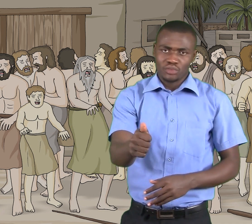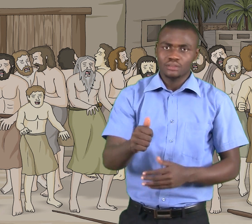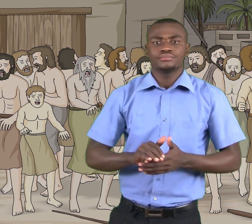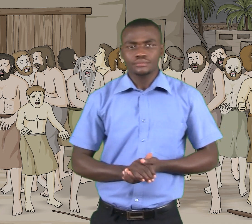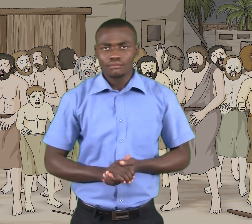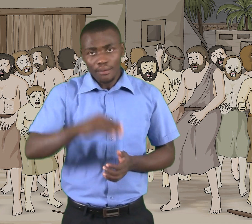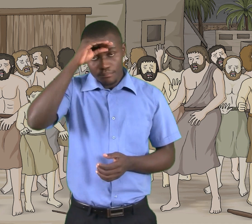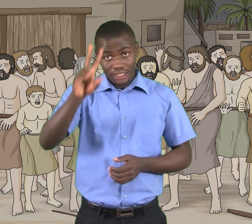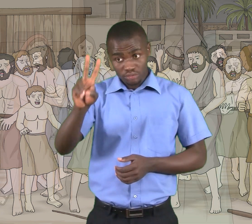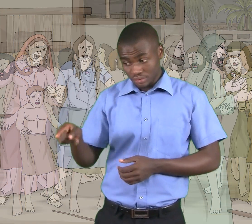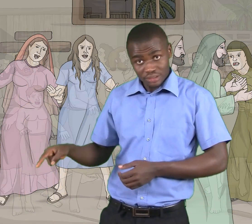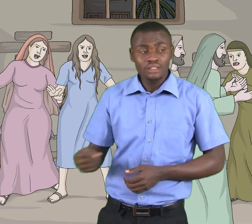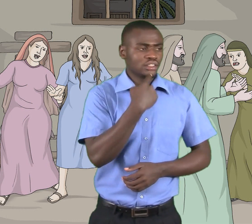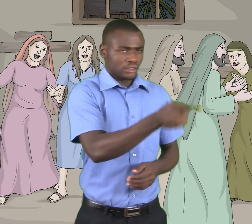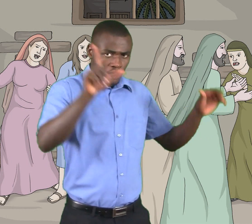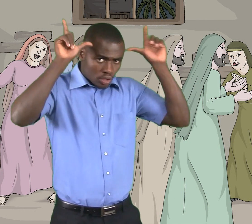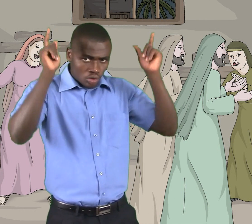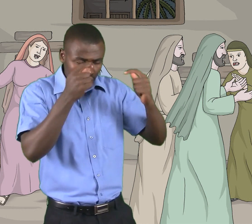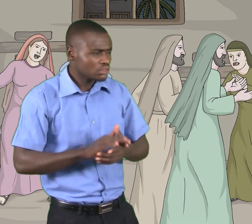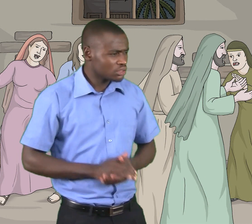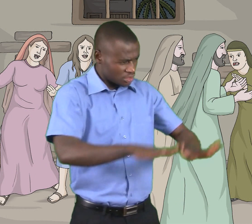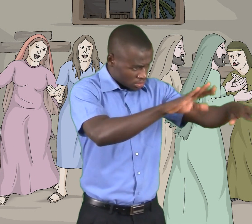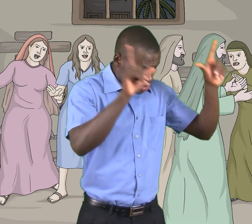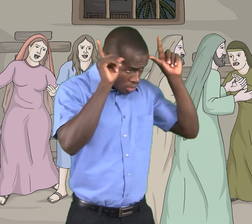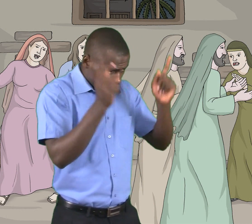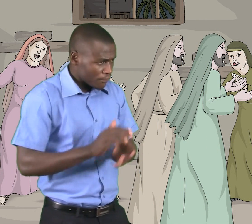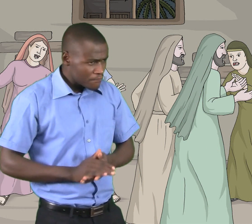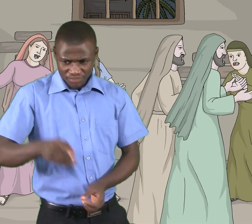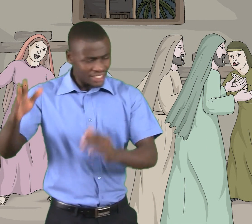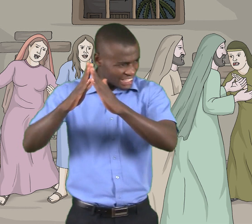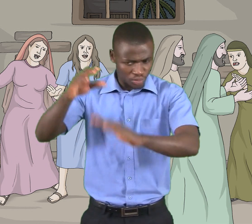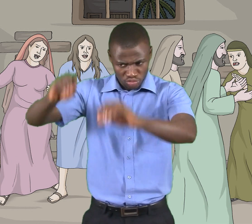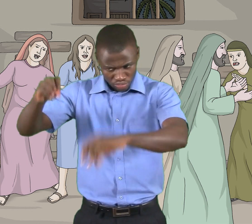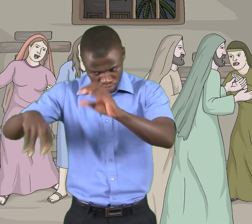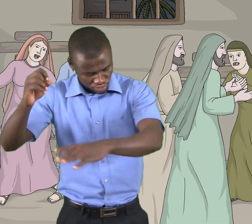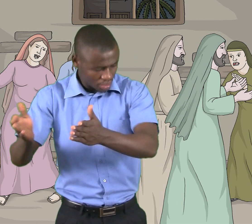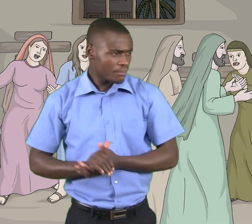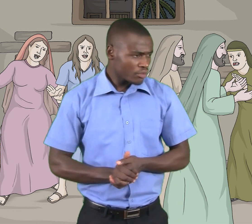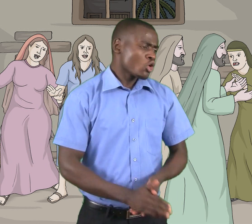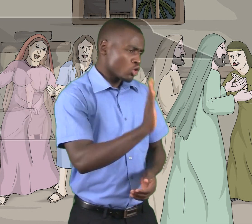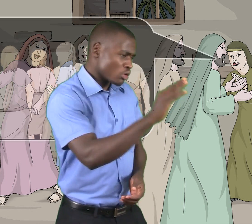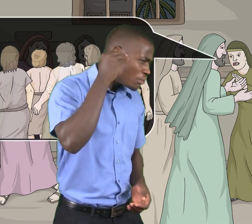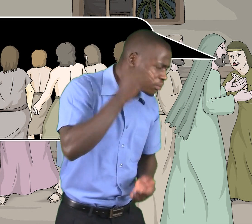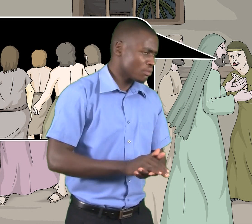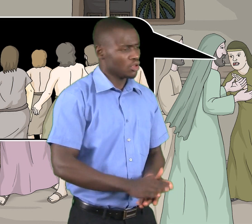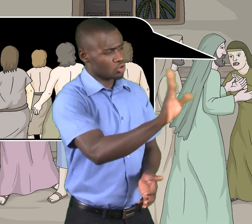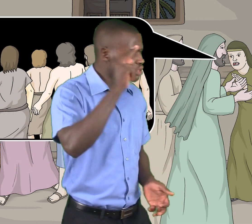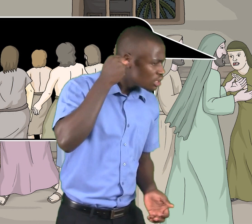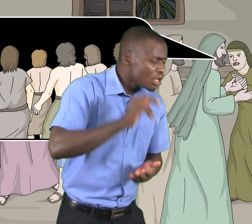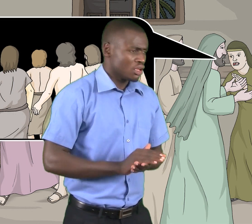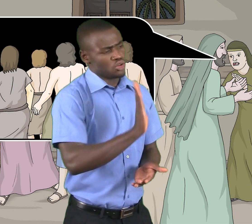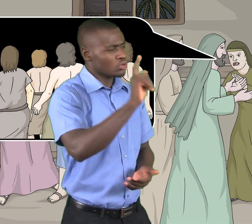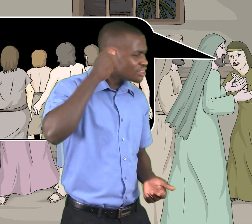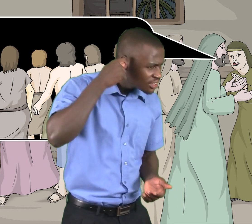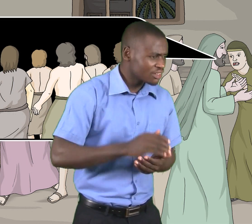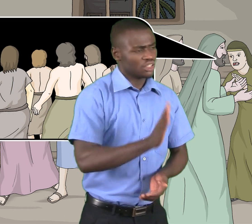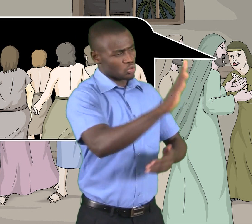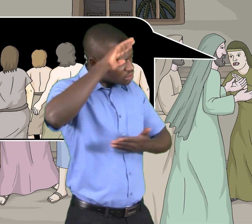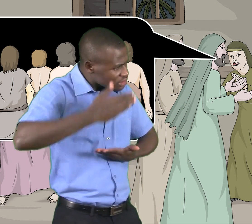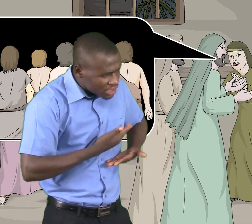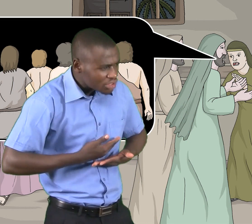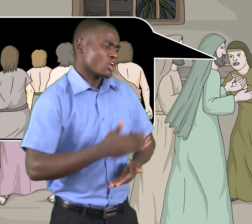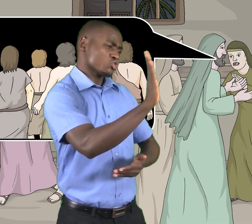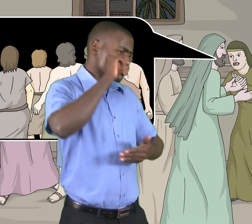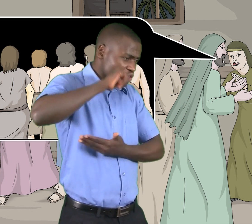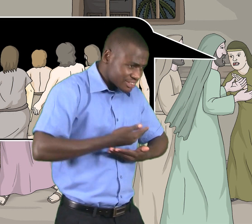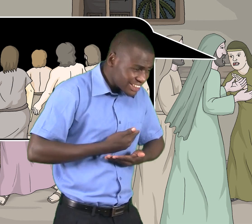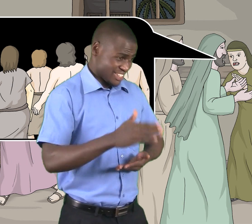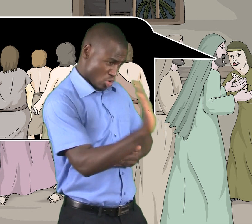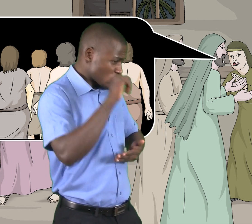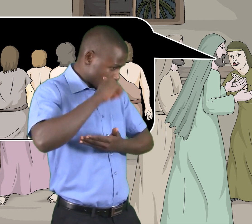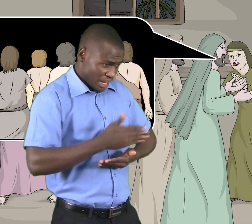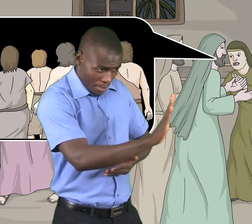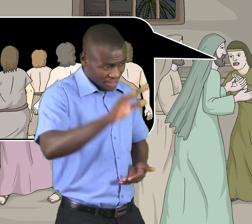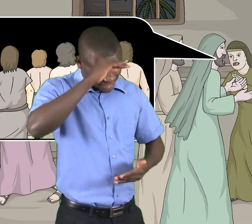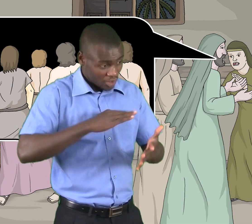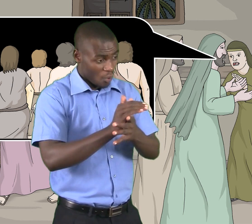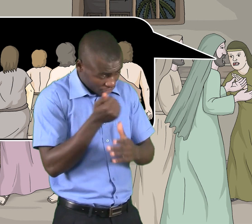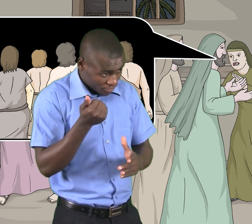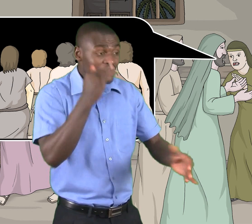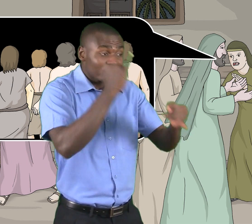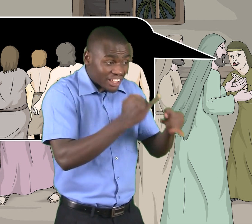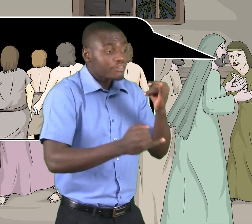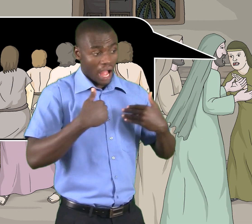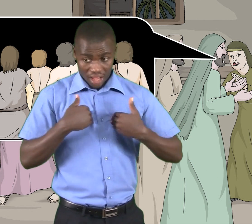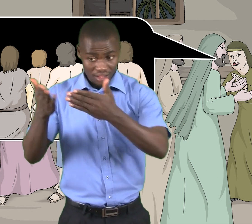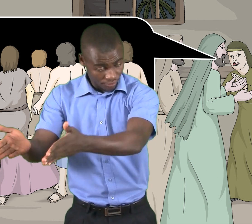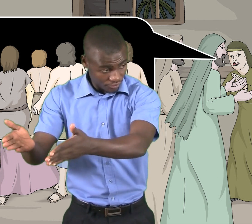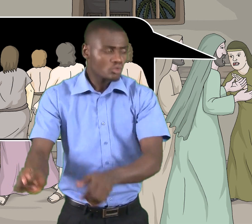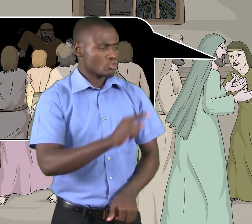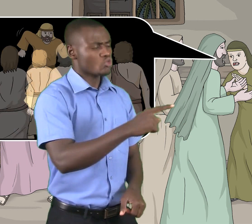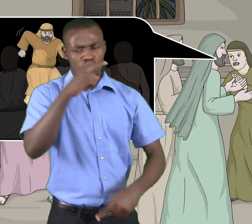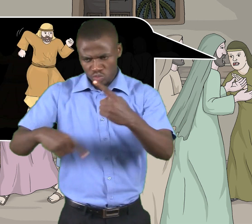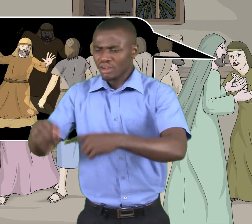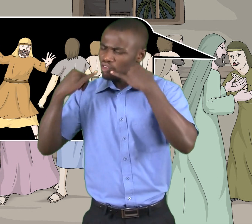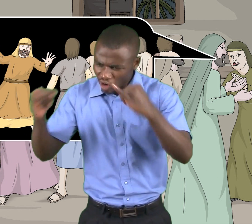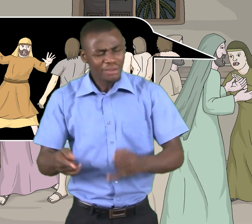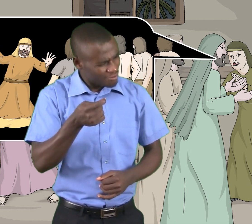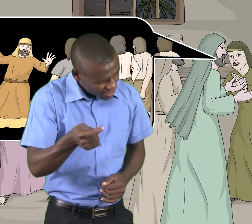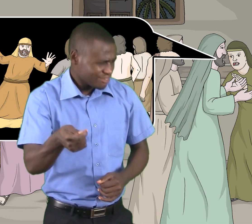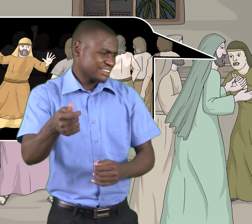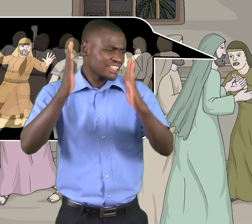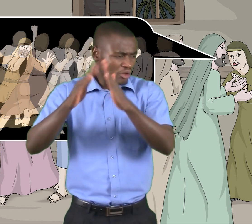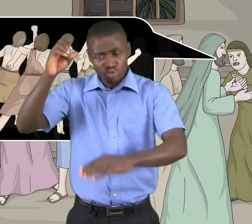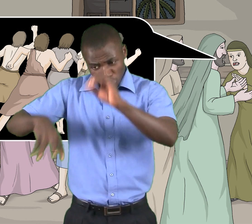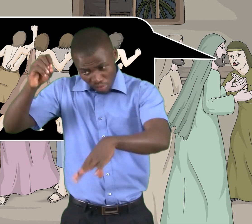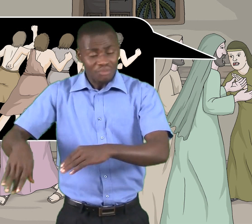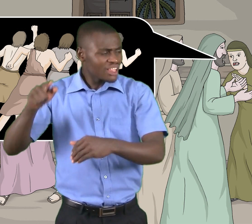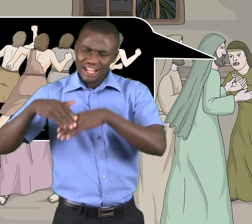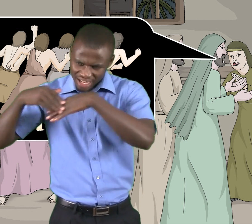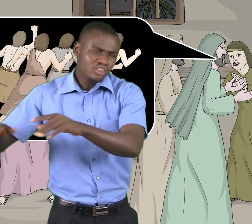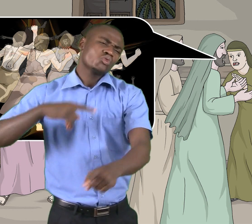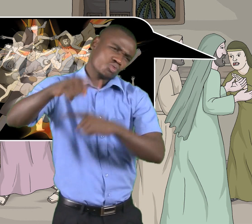Then the two men said to Lot, “Do you have anyone else here—a son-in-law, your sons or daughters, or anyone else in the city who belongs to you?